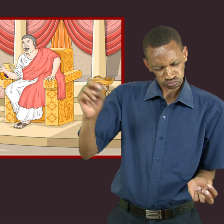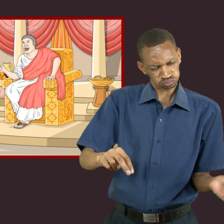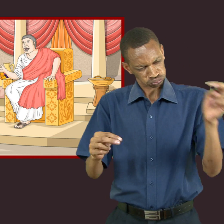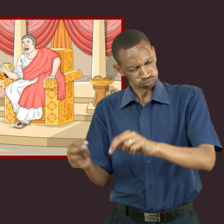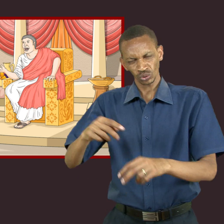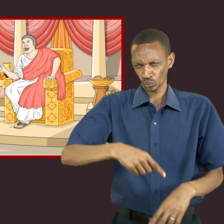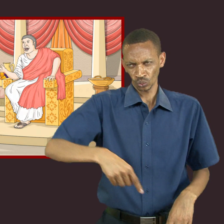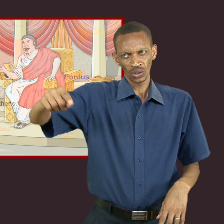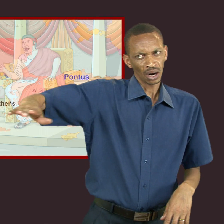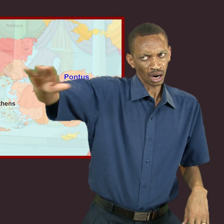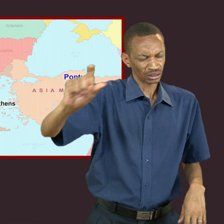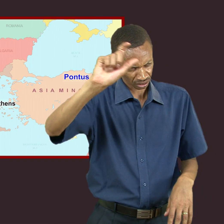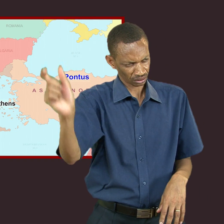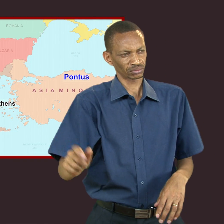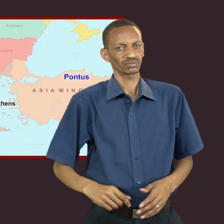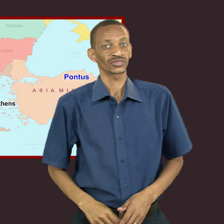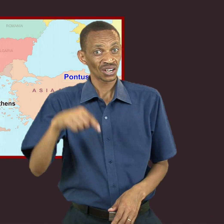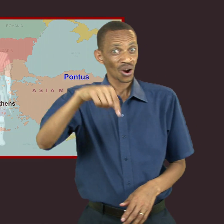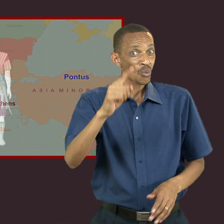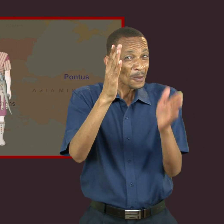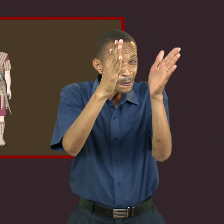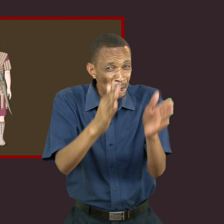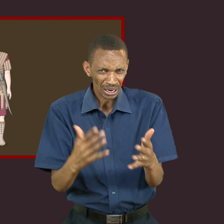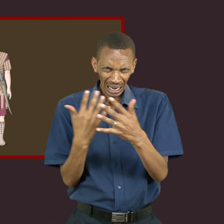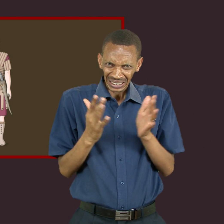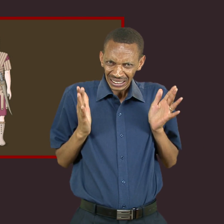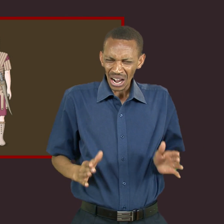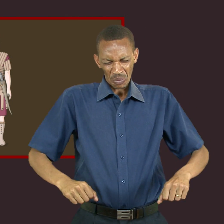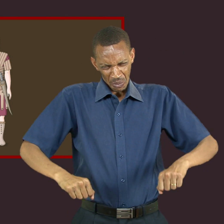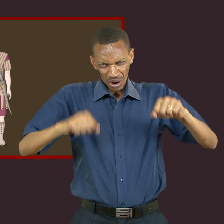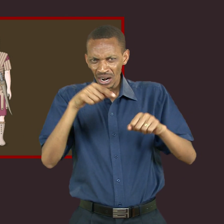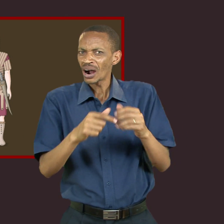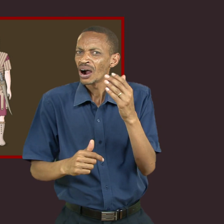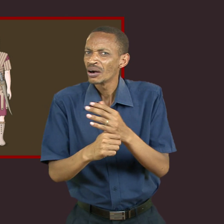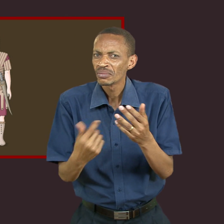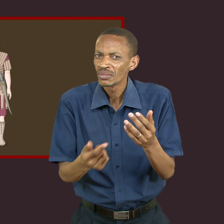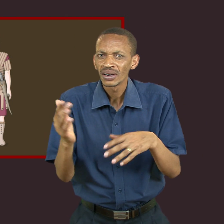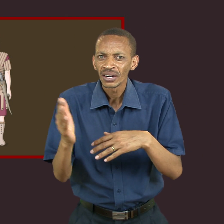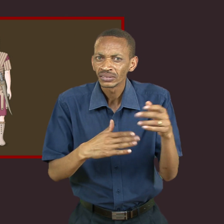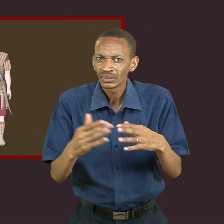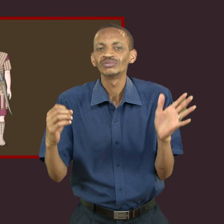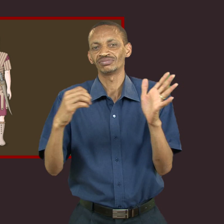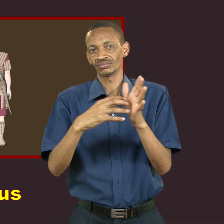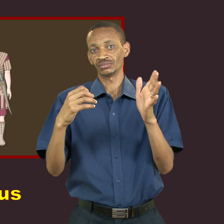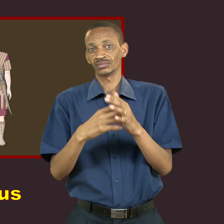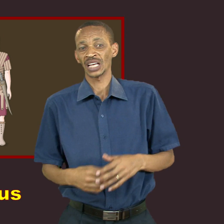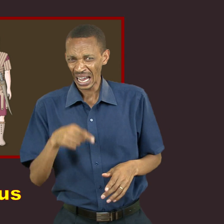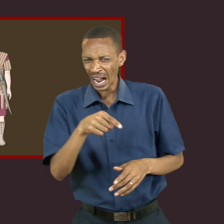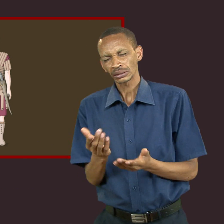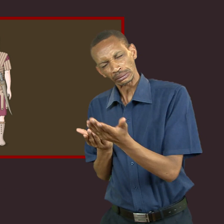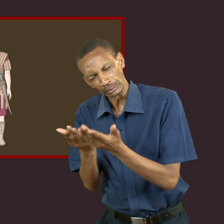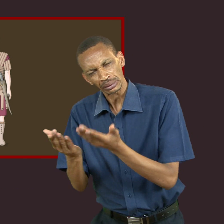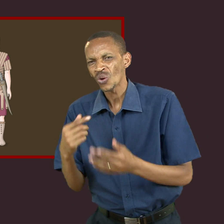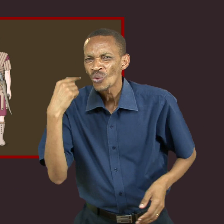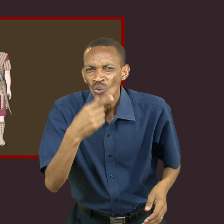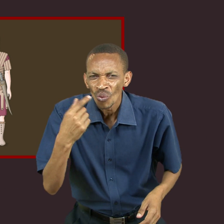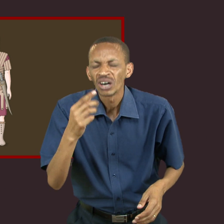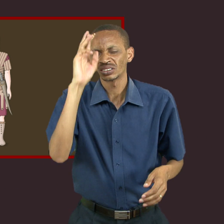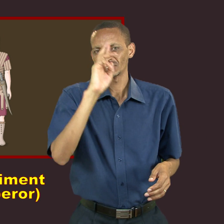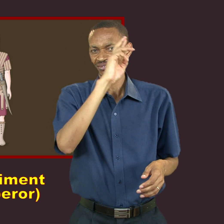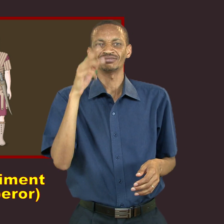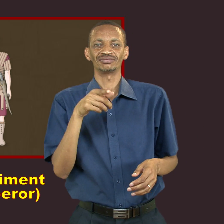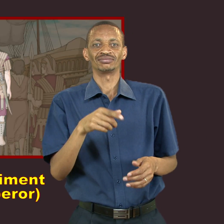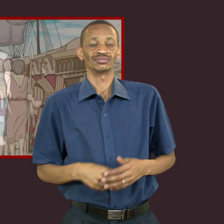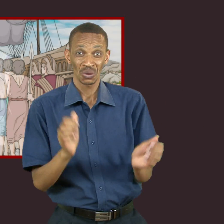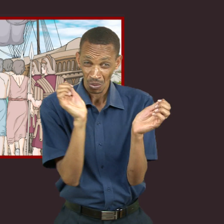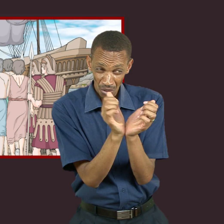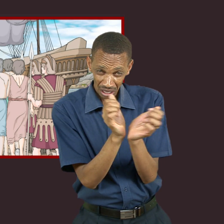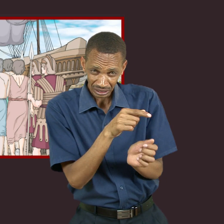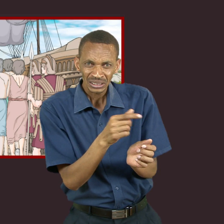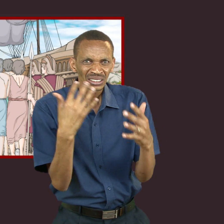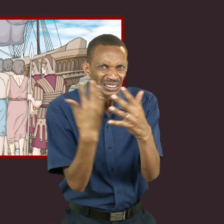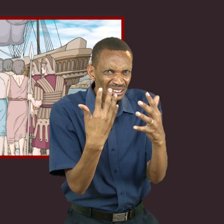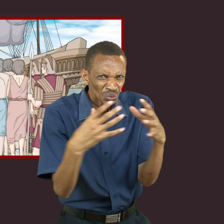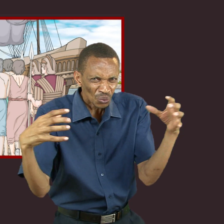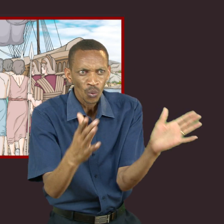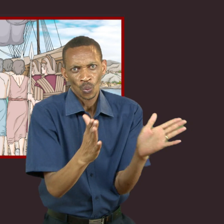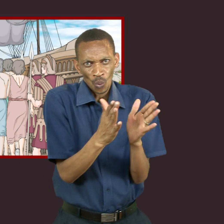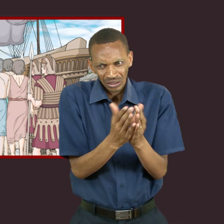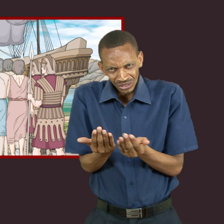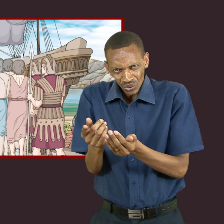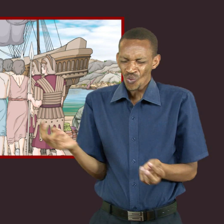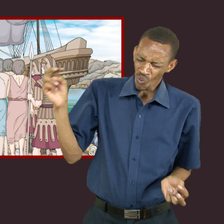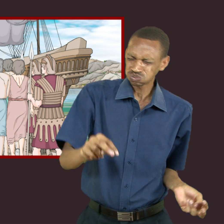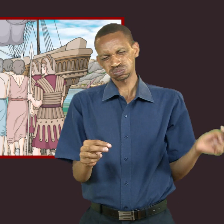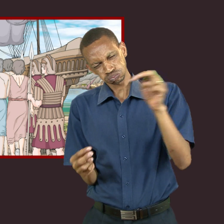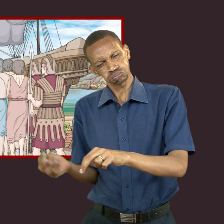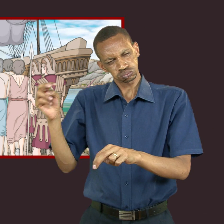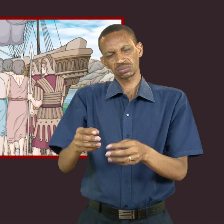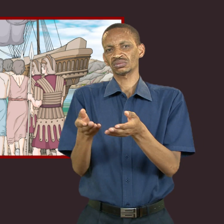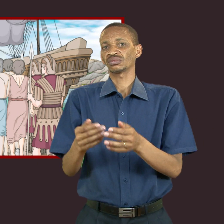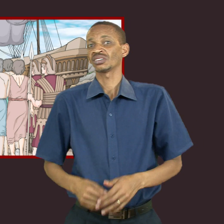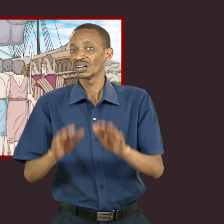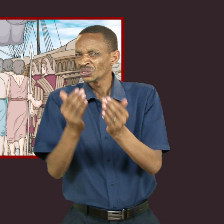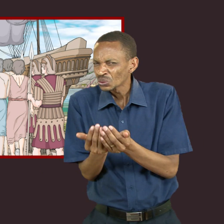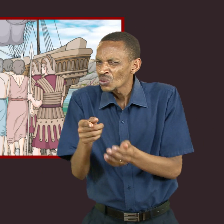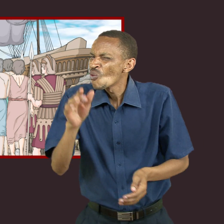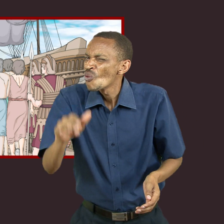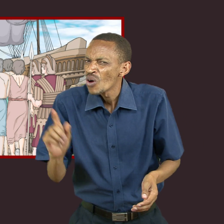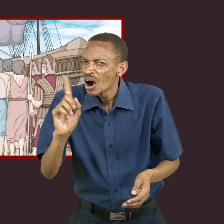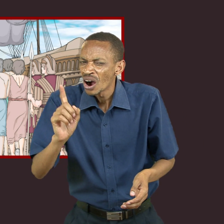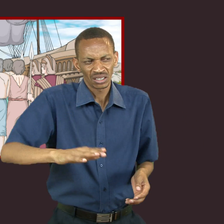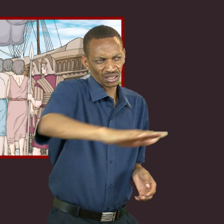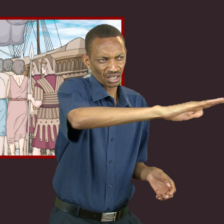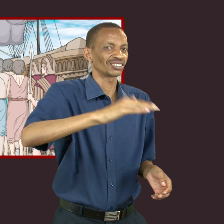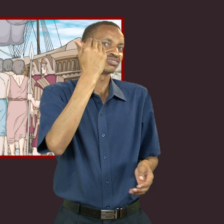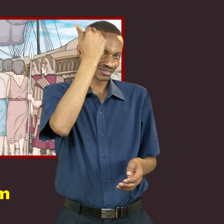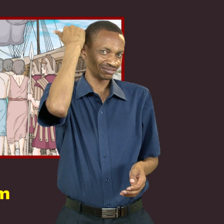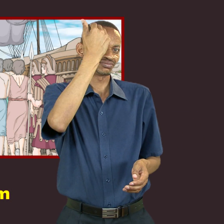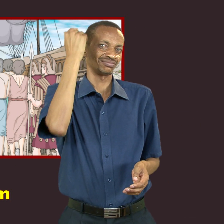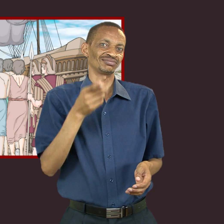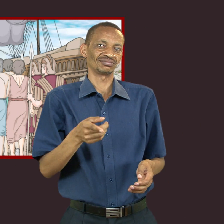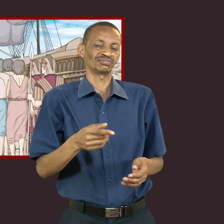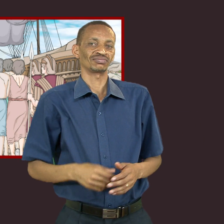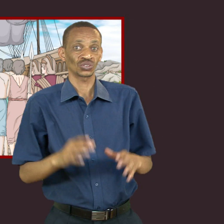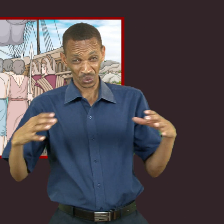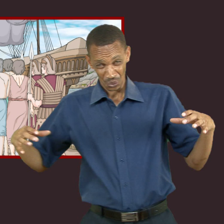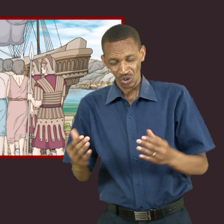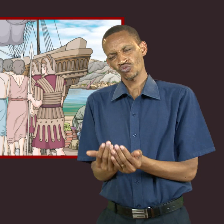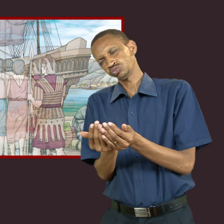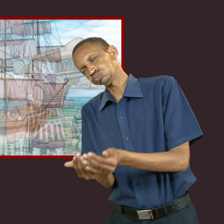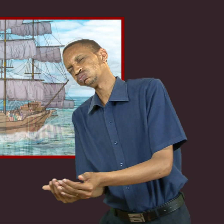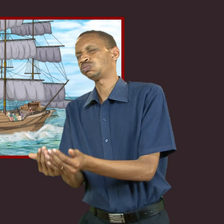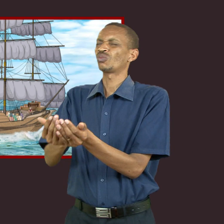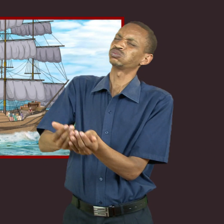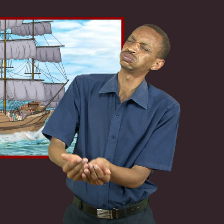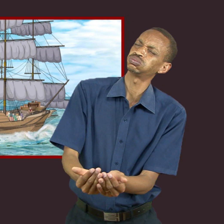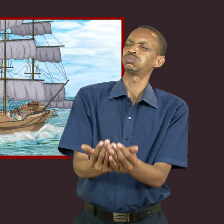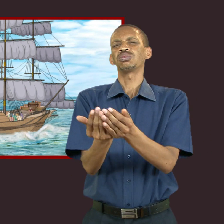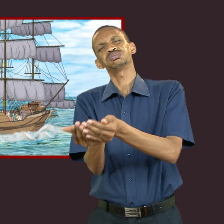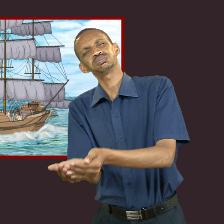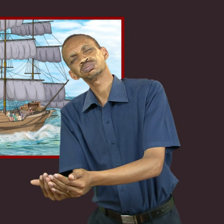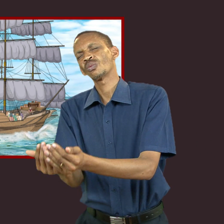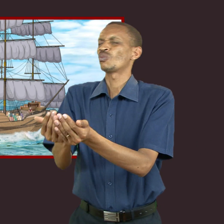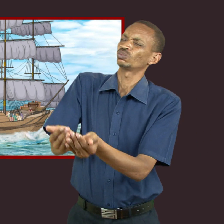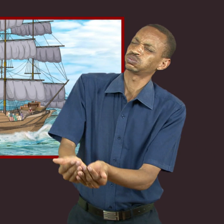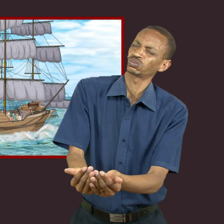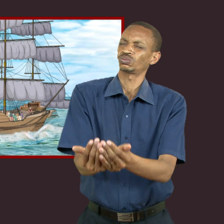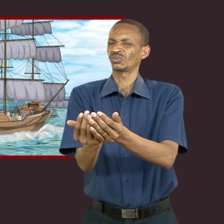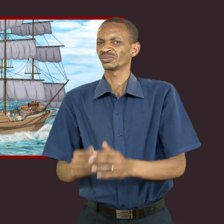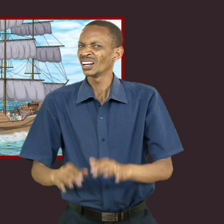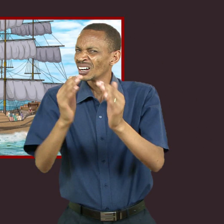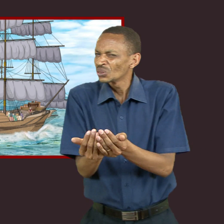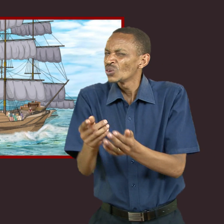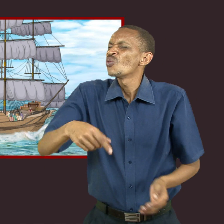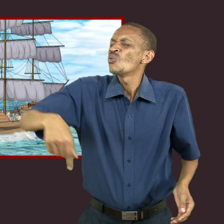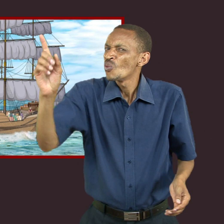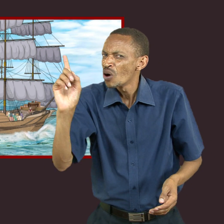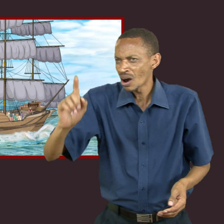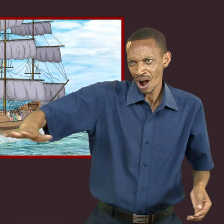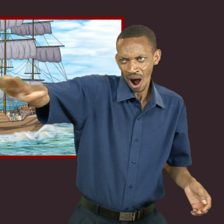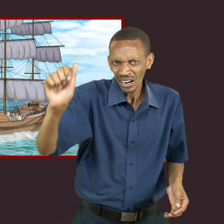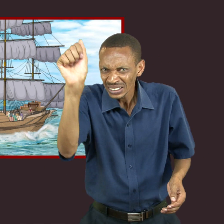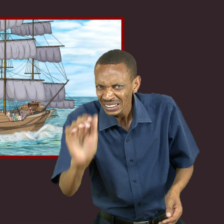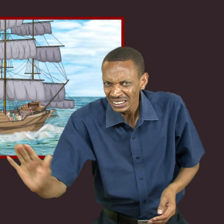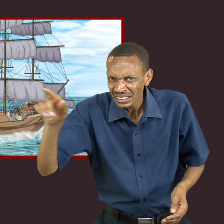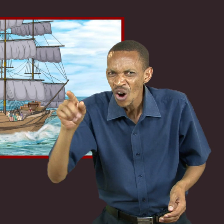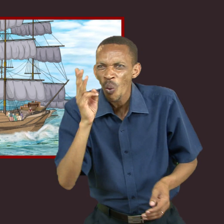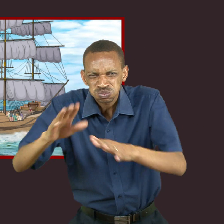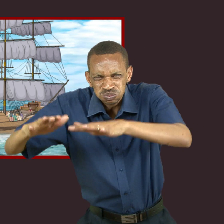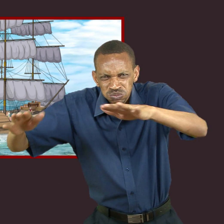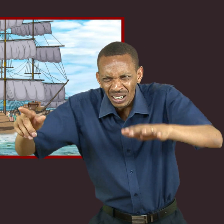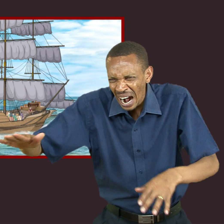When it was decided that we would sail for Italy, Paul and some other prisoners were handed over to a centurion named Julius, who belonged to the Imperial Regiment.